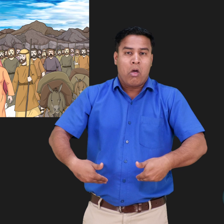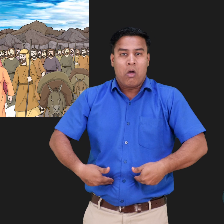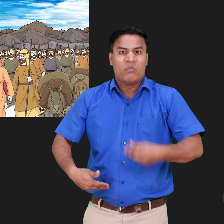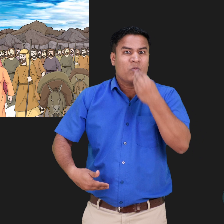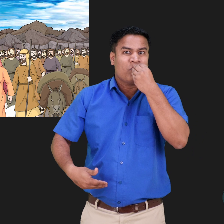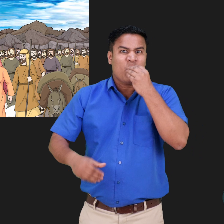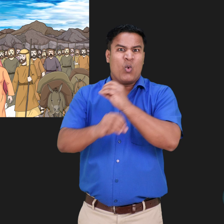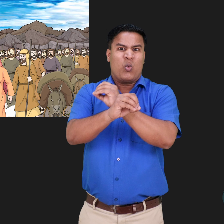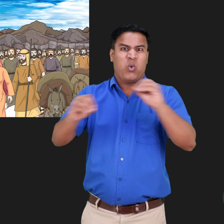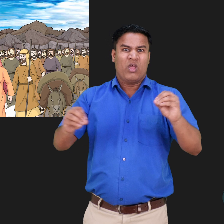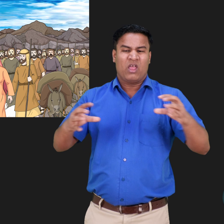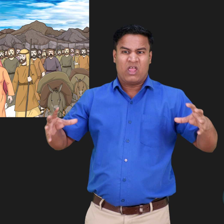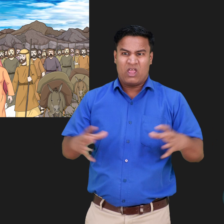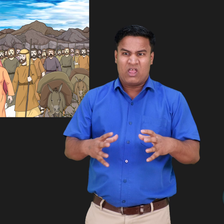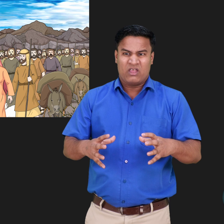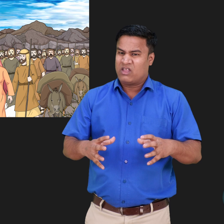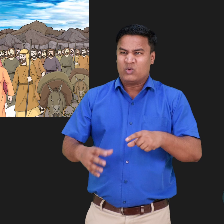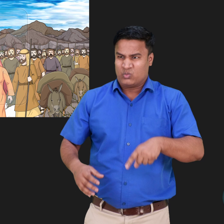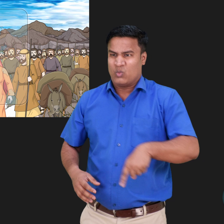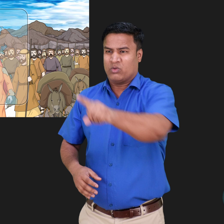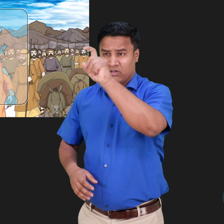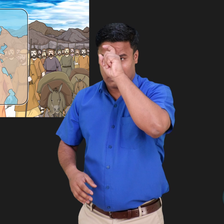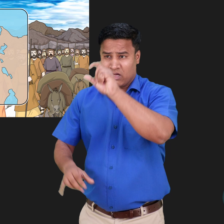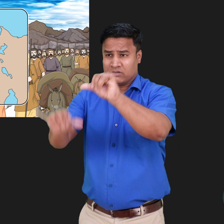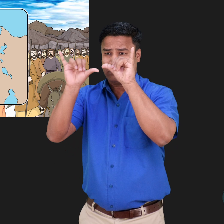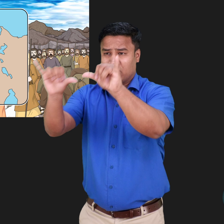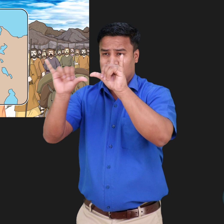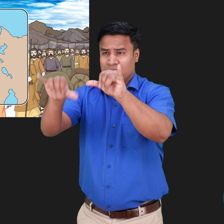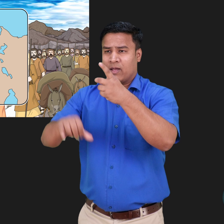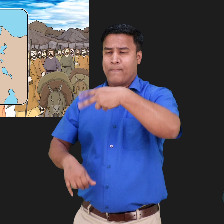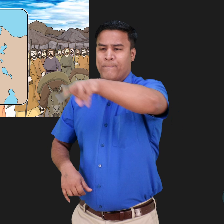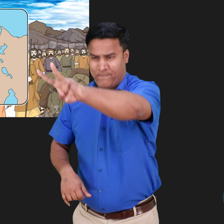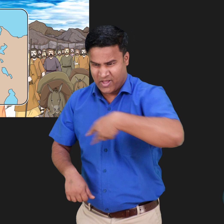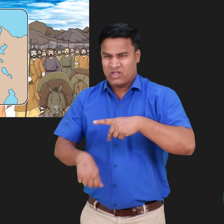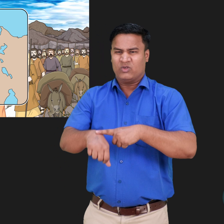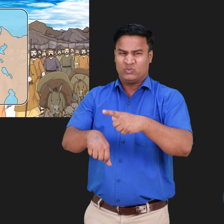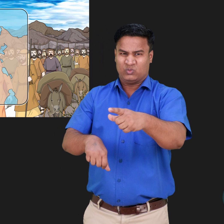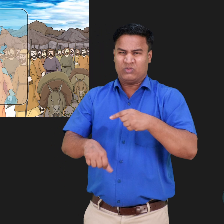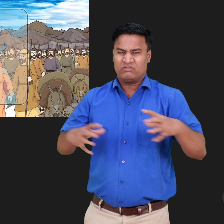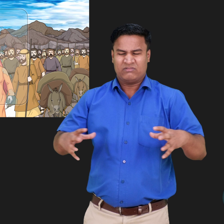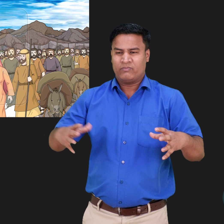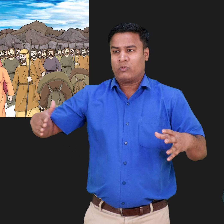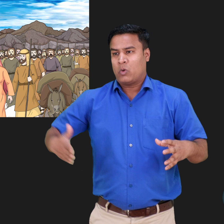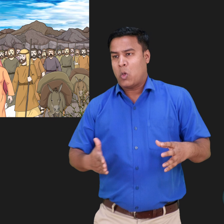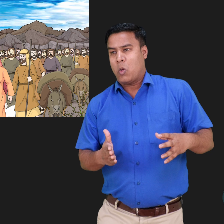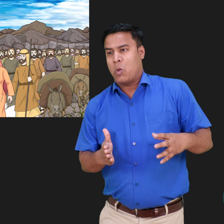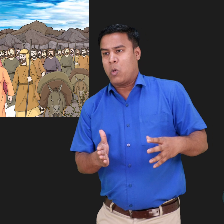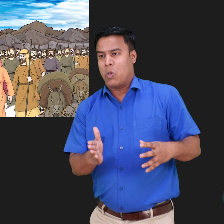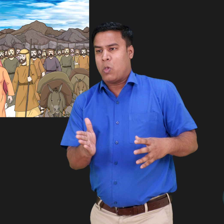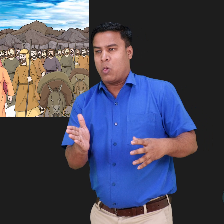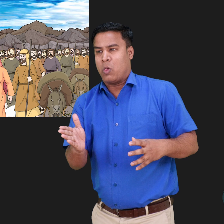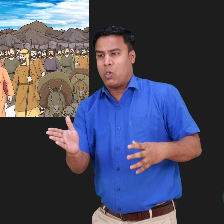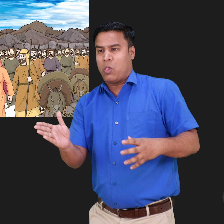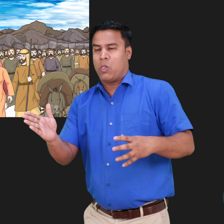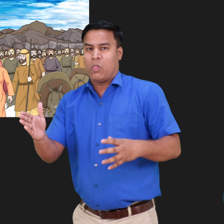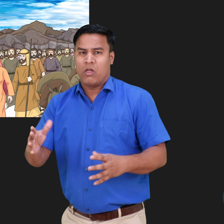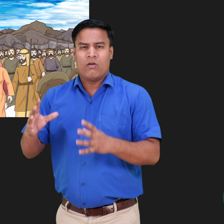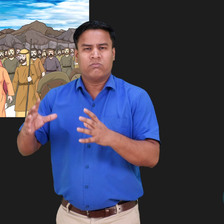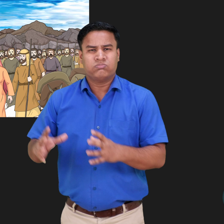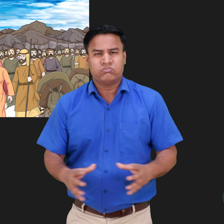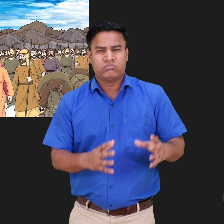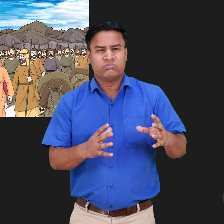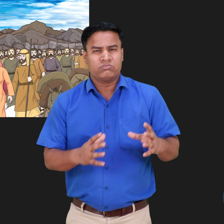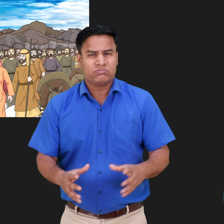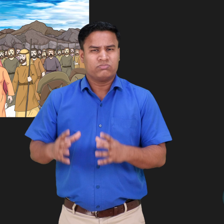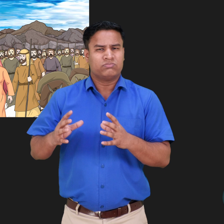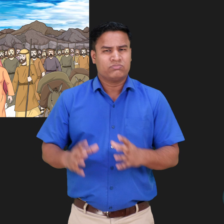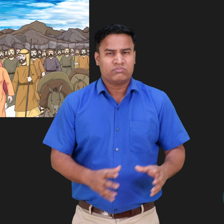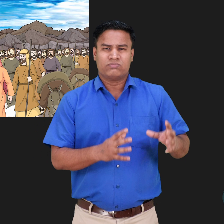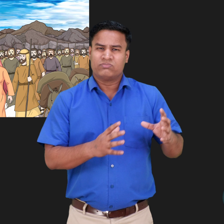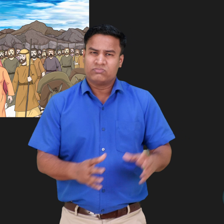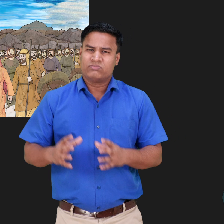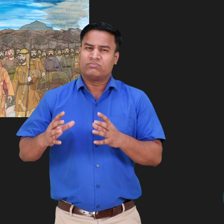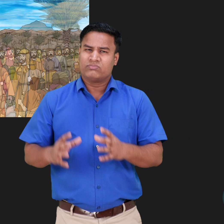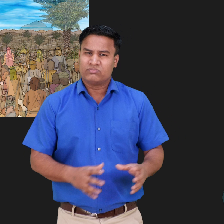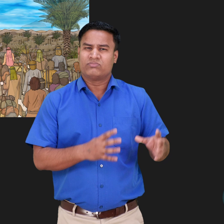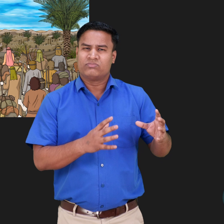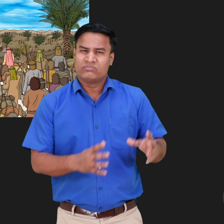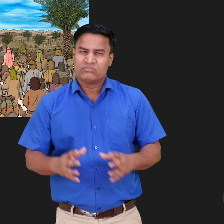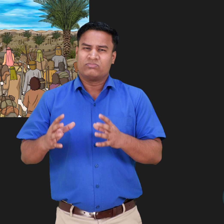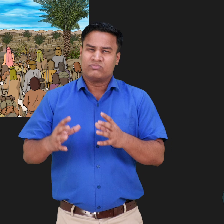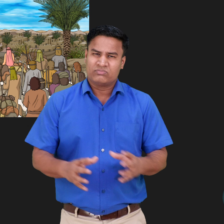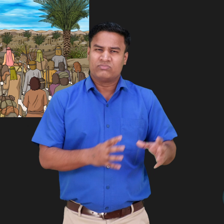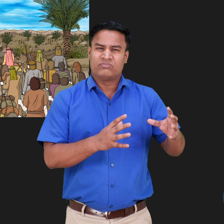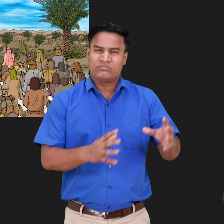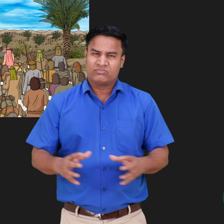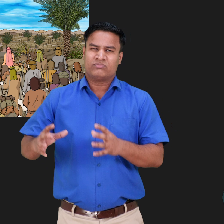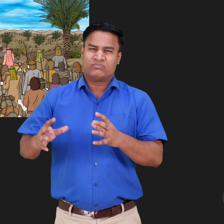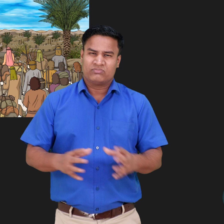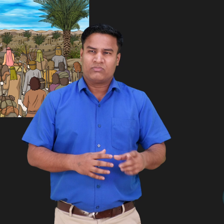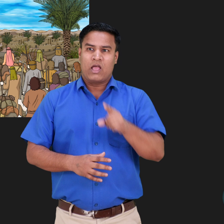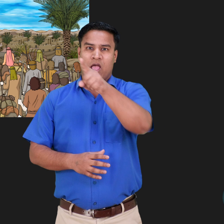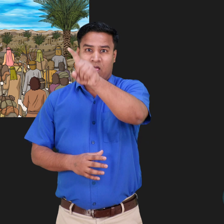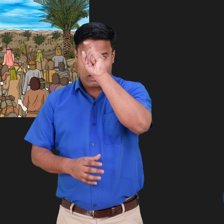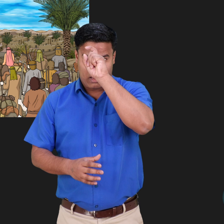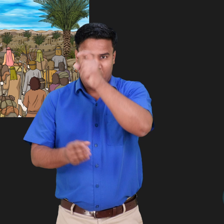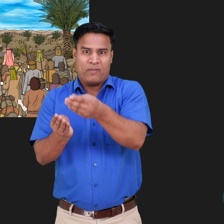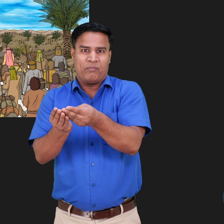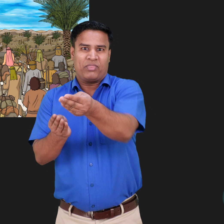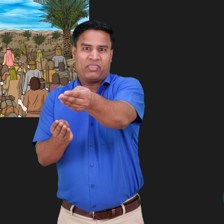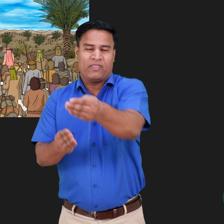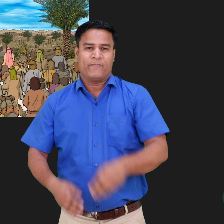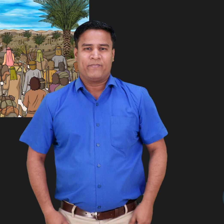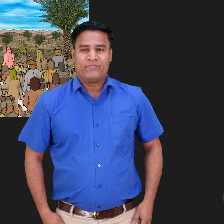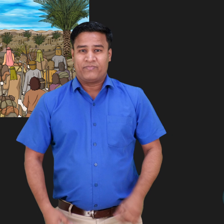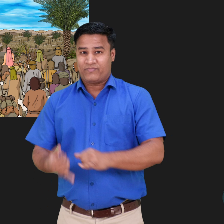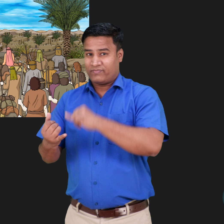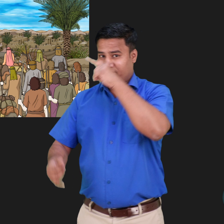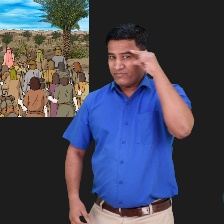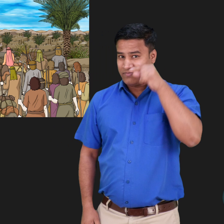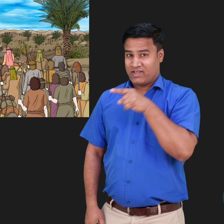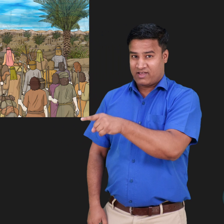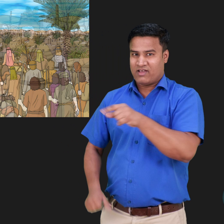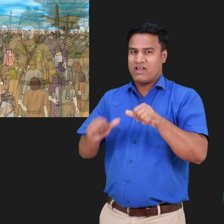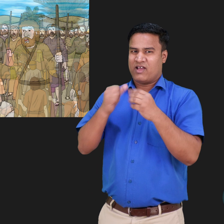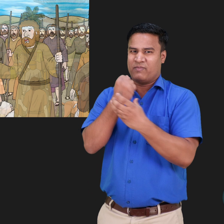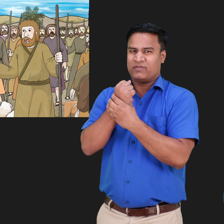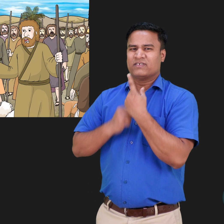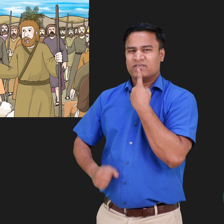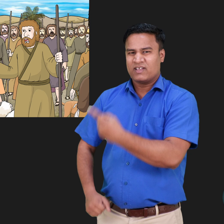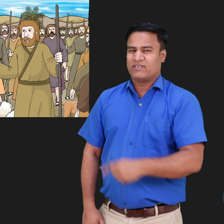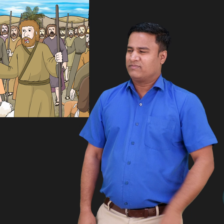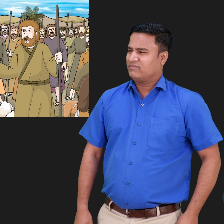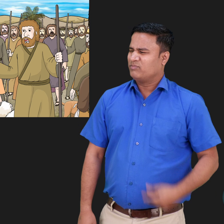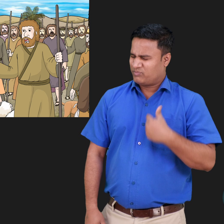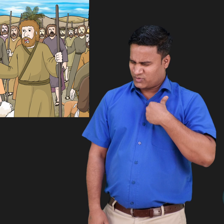So Abram went down to Egypt to live there for a while because the famine was severe.